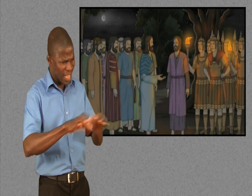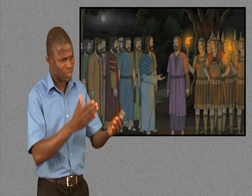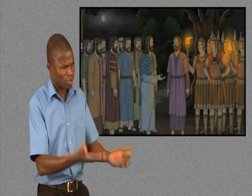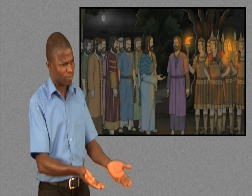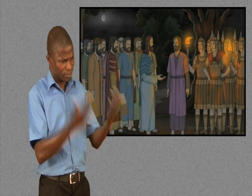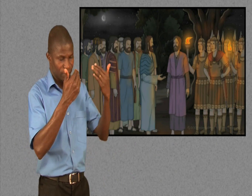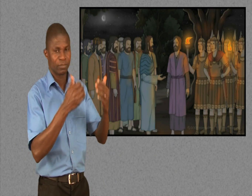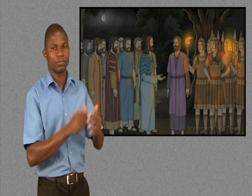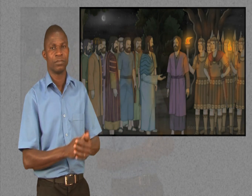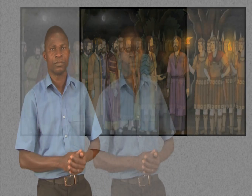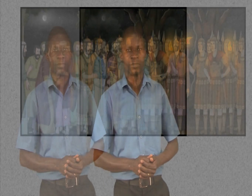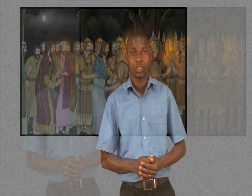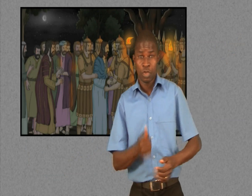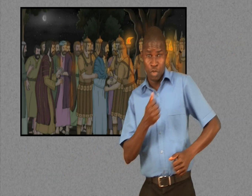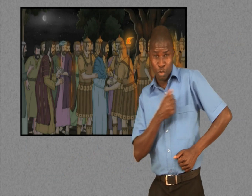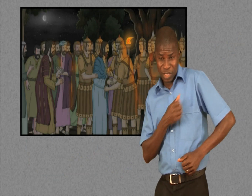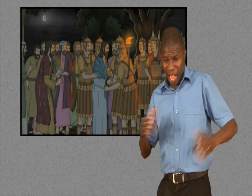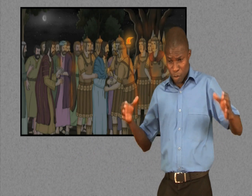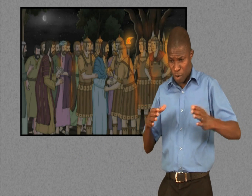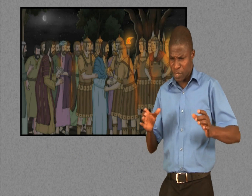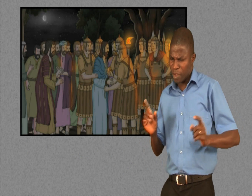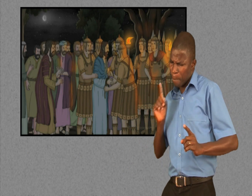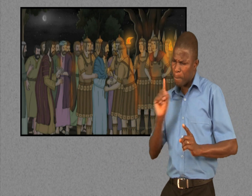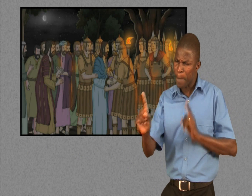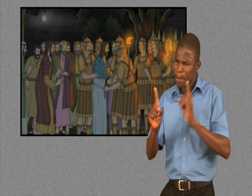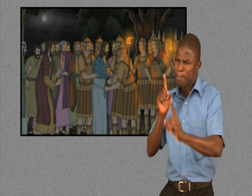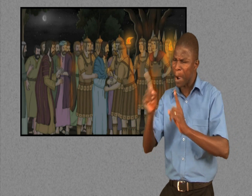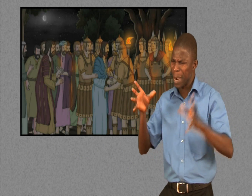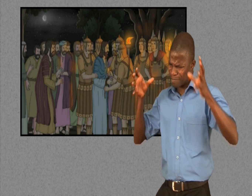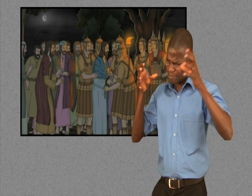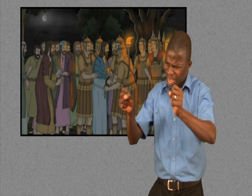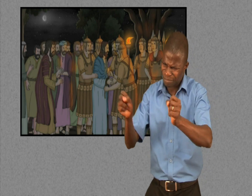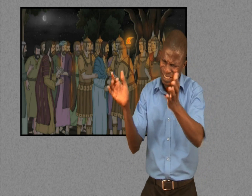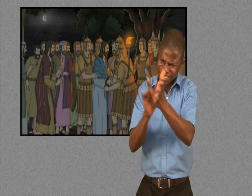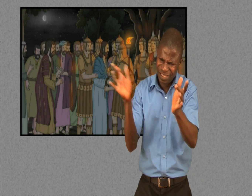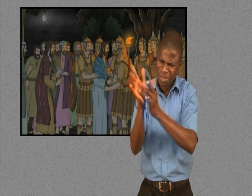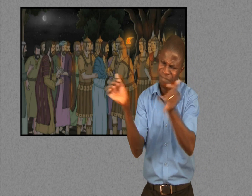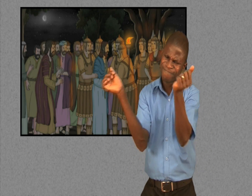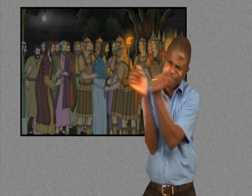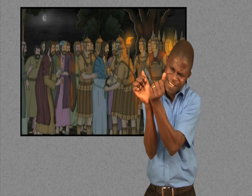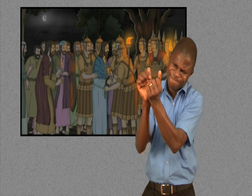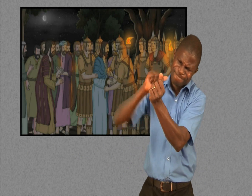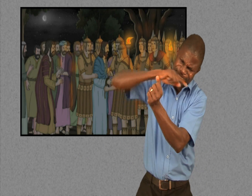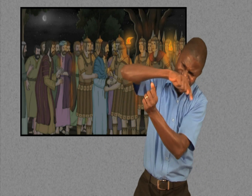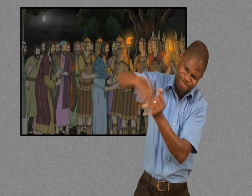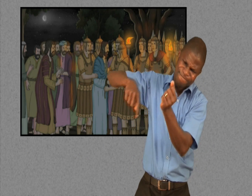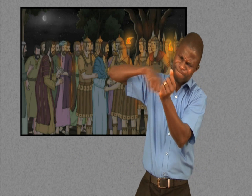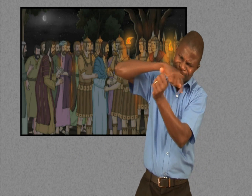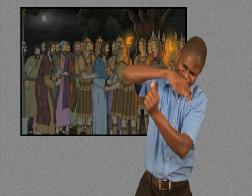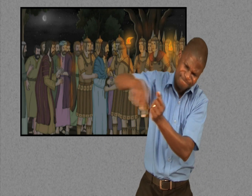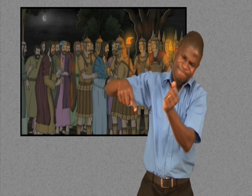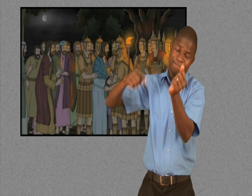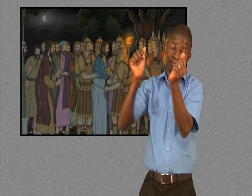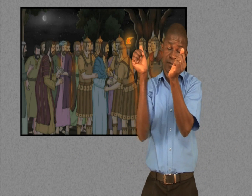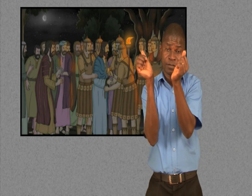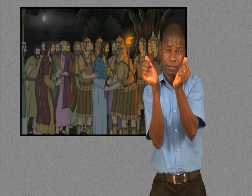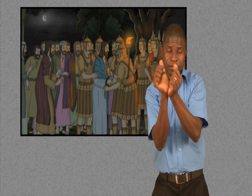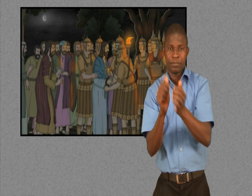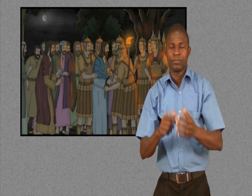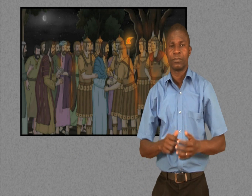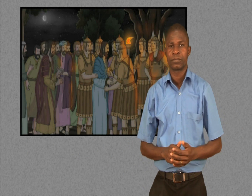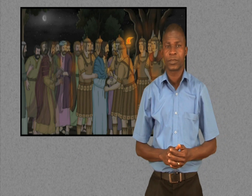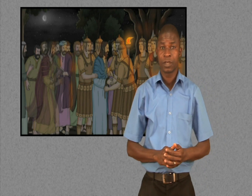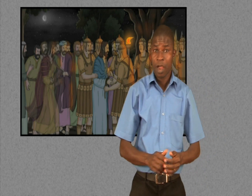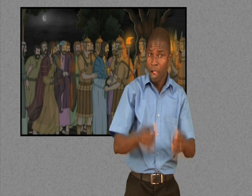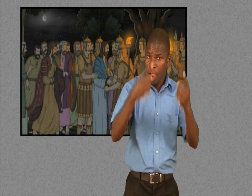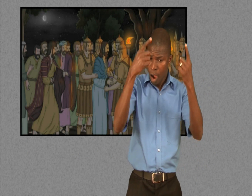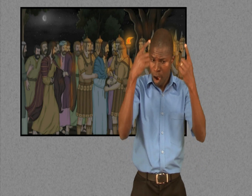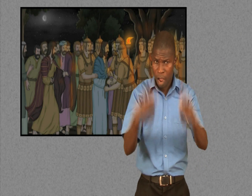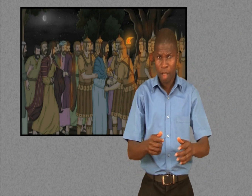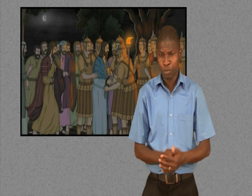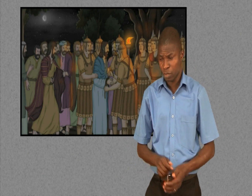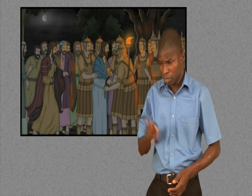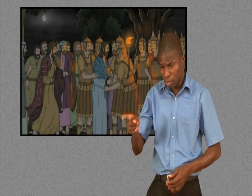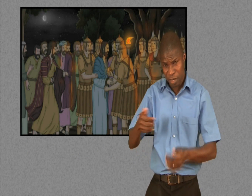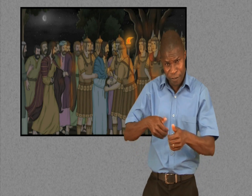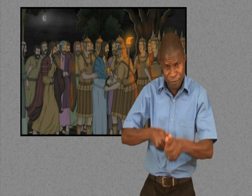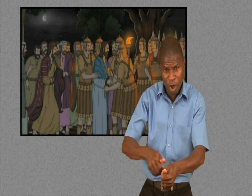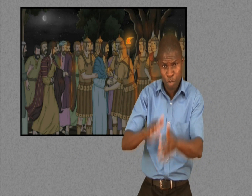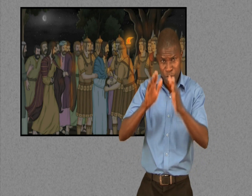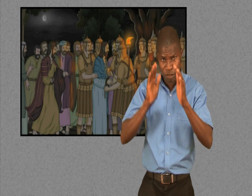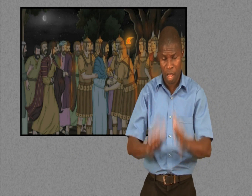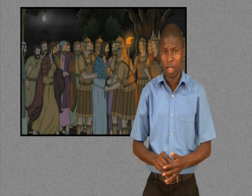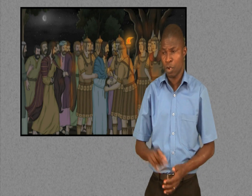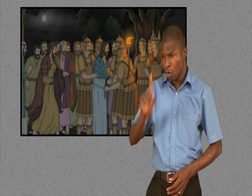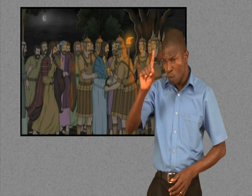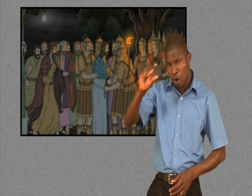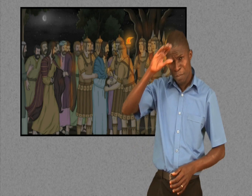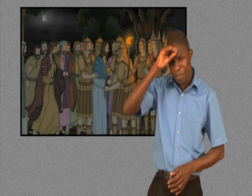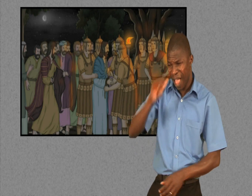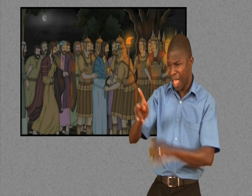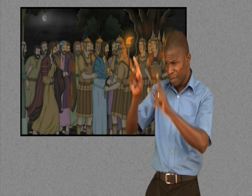Then the men stepped forward, seized Jesus, and arrested Him.